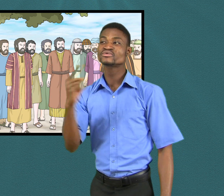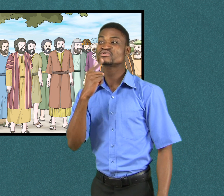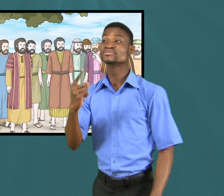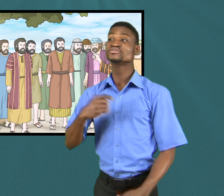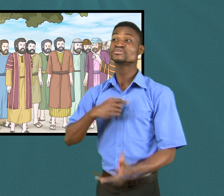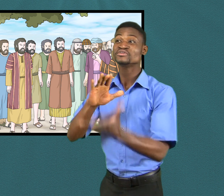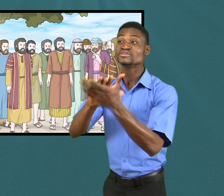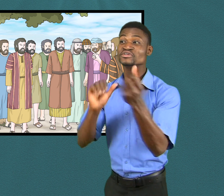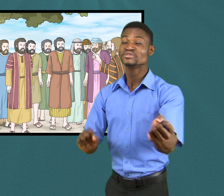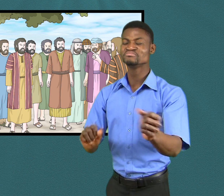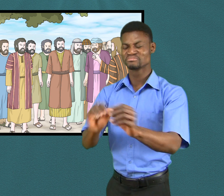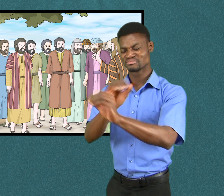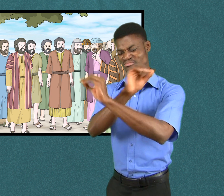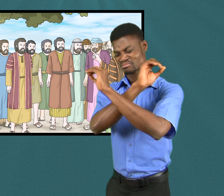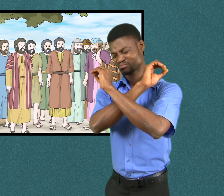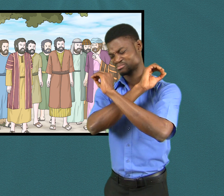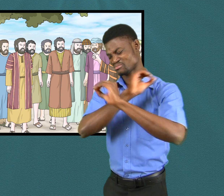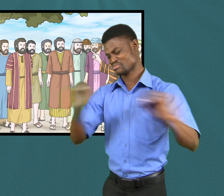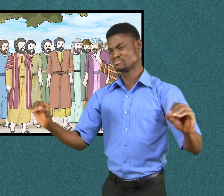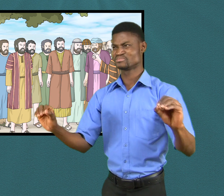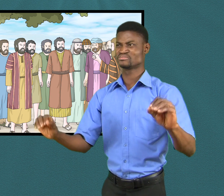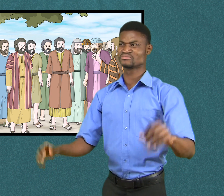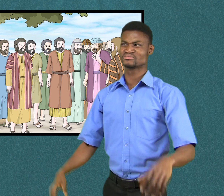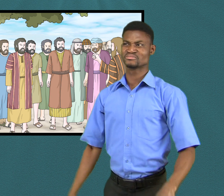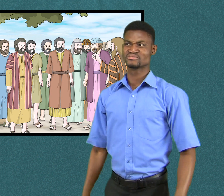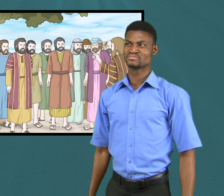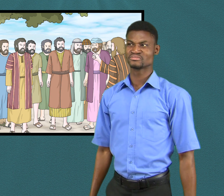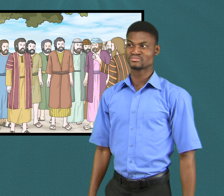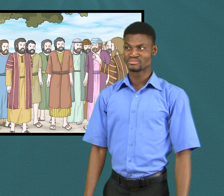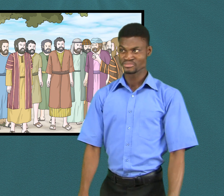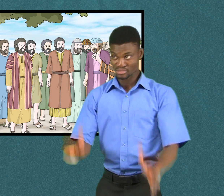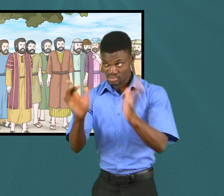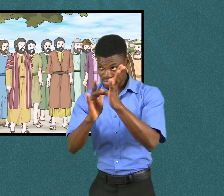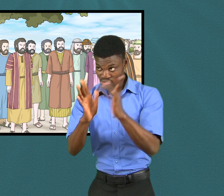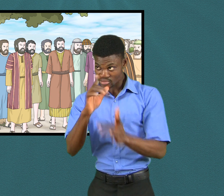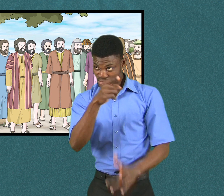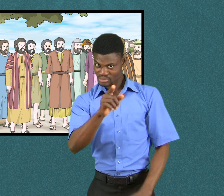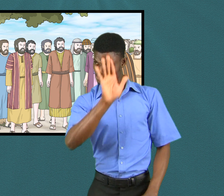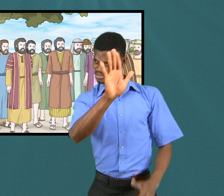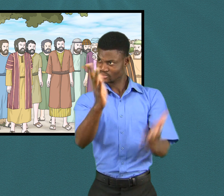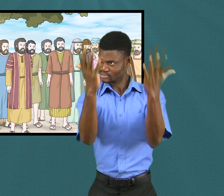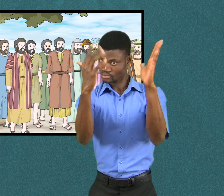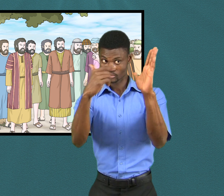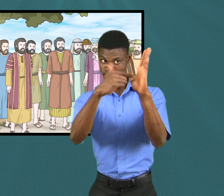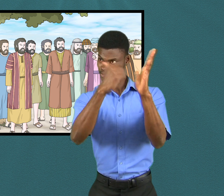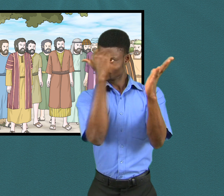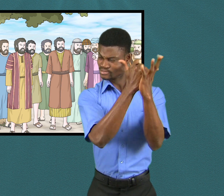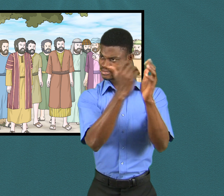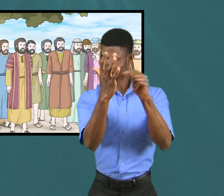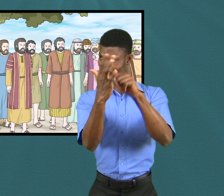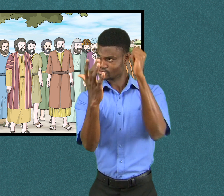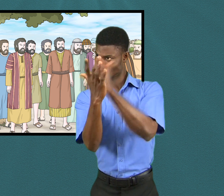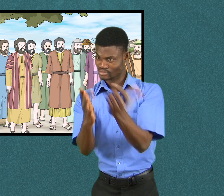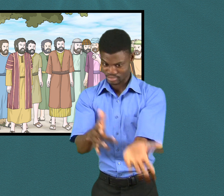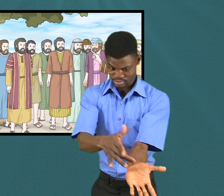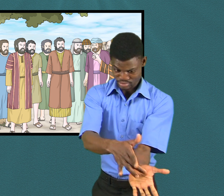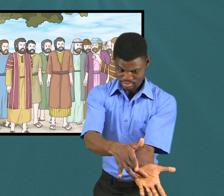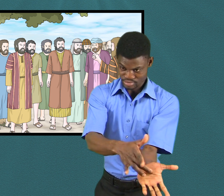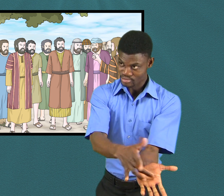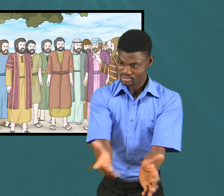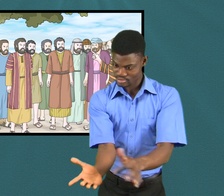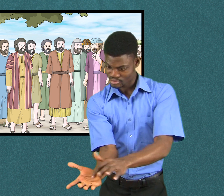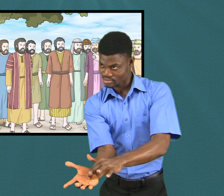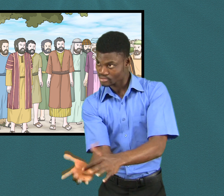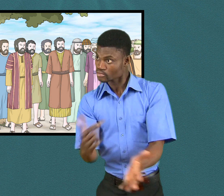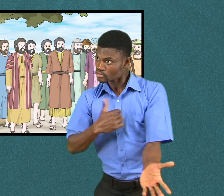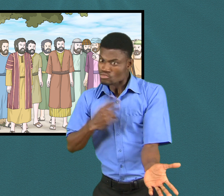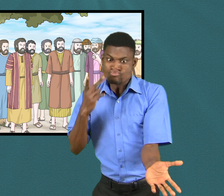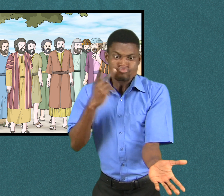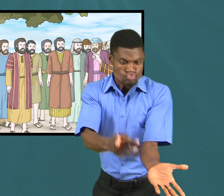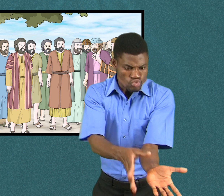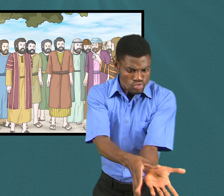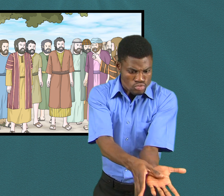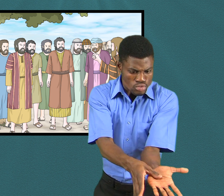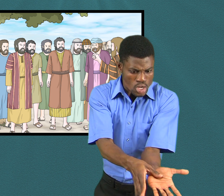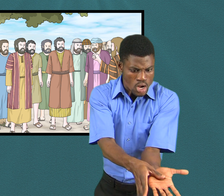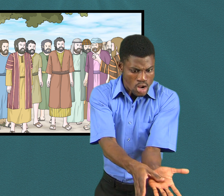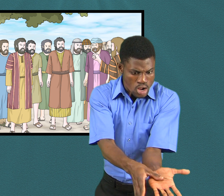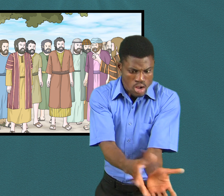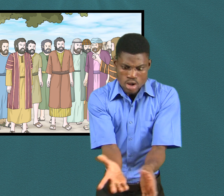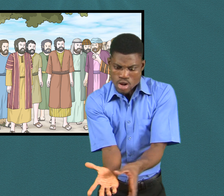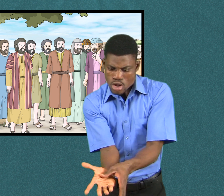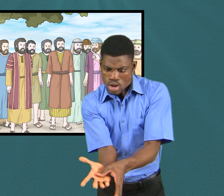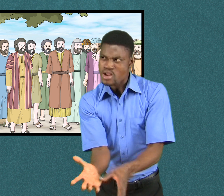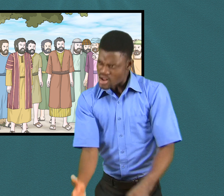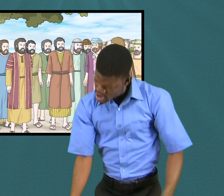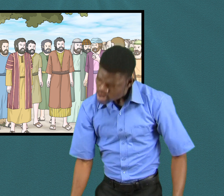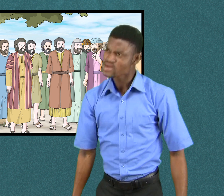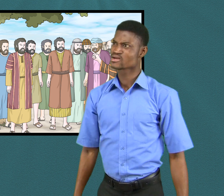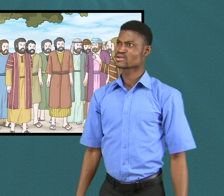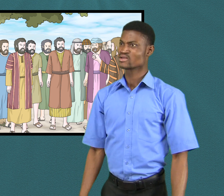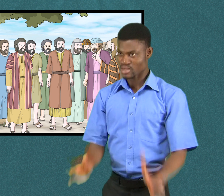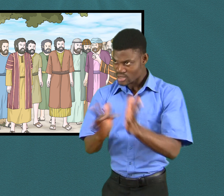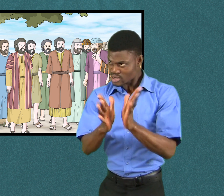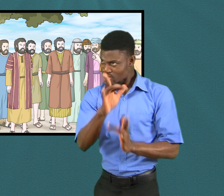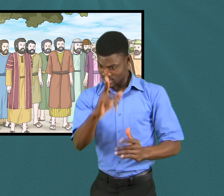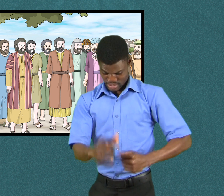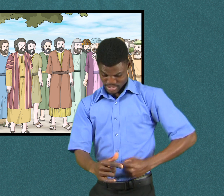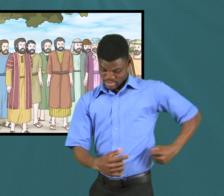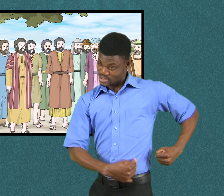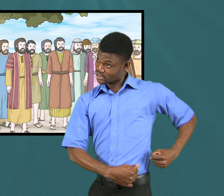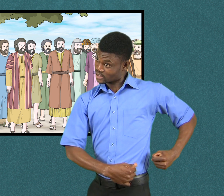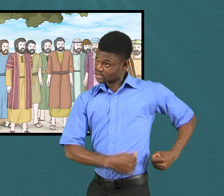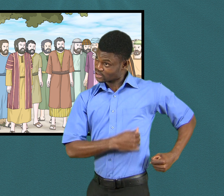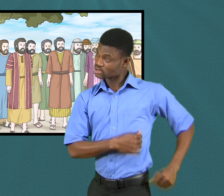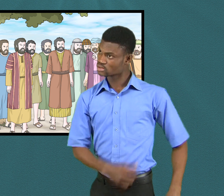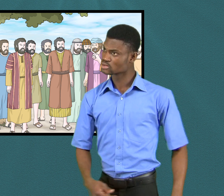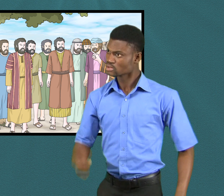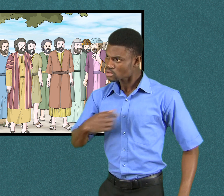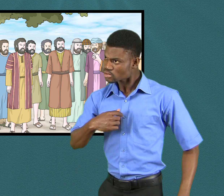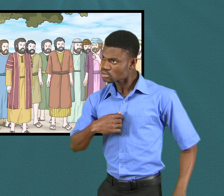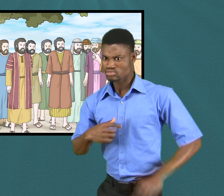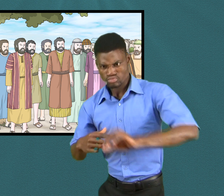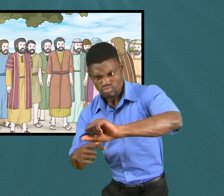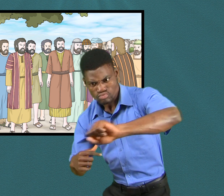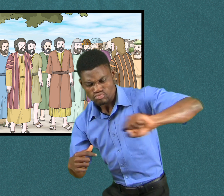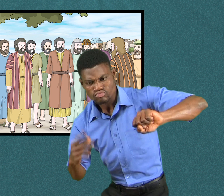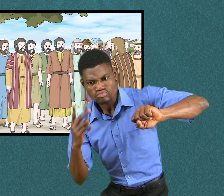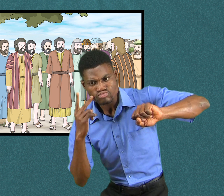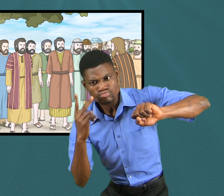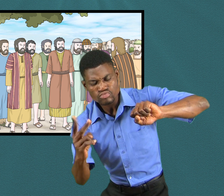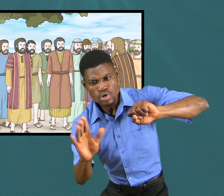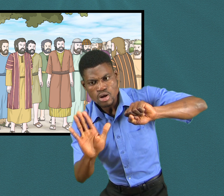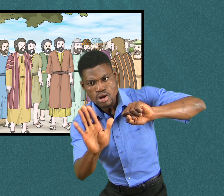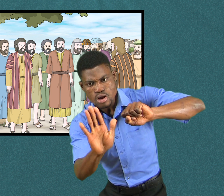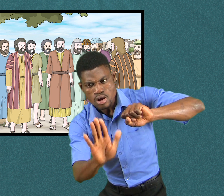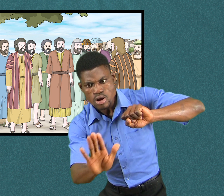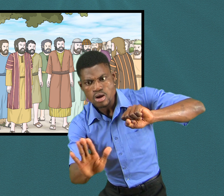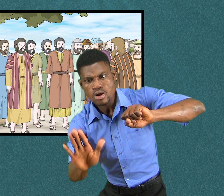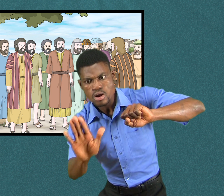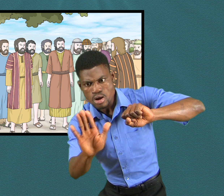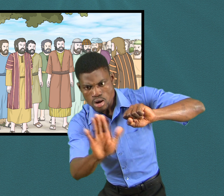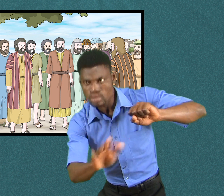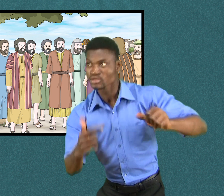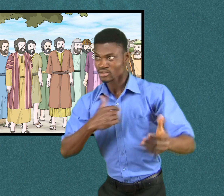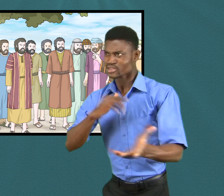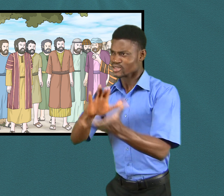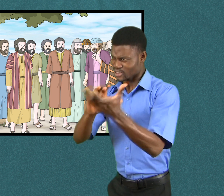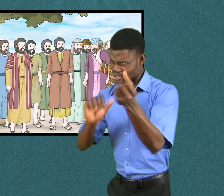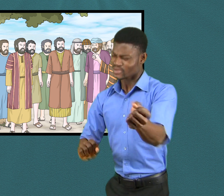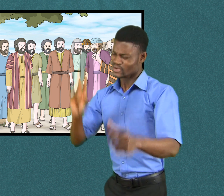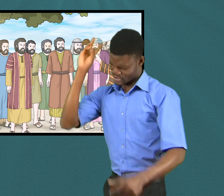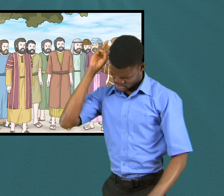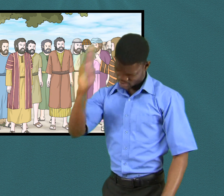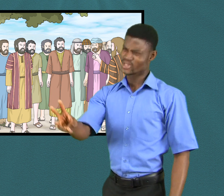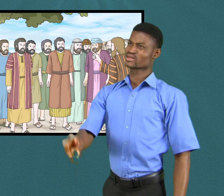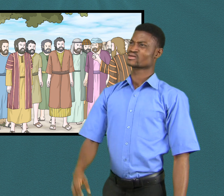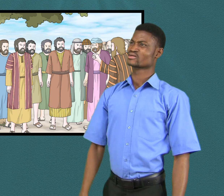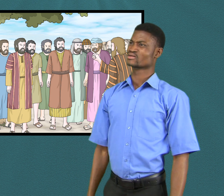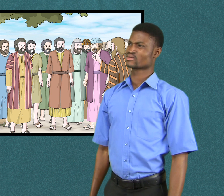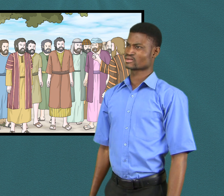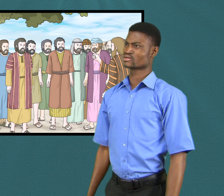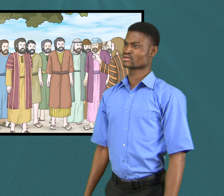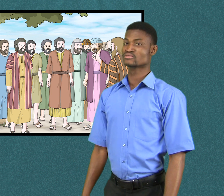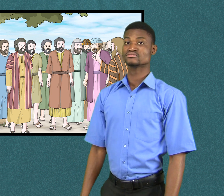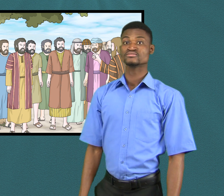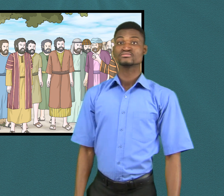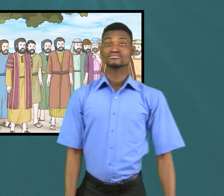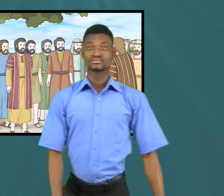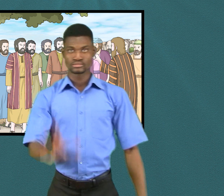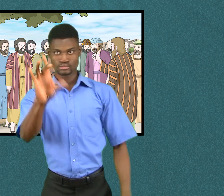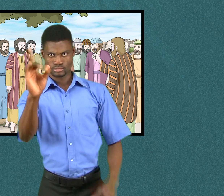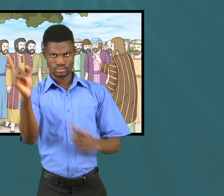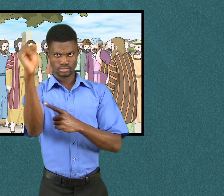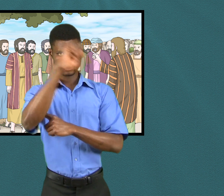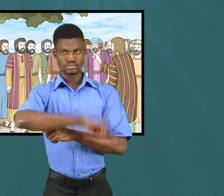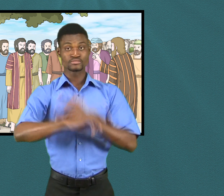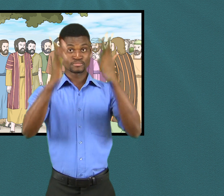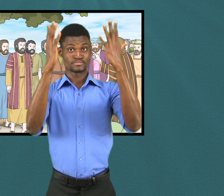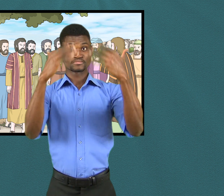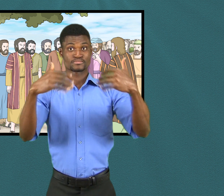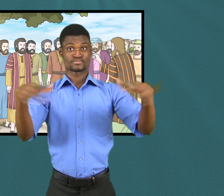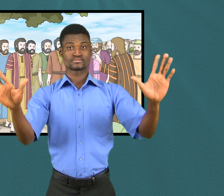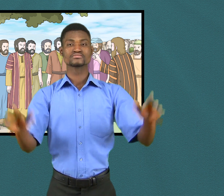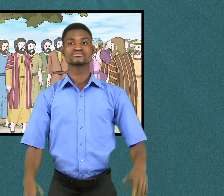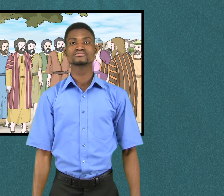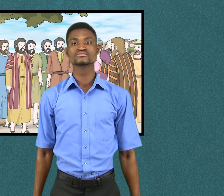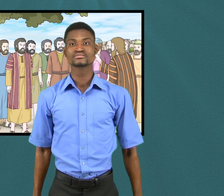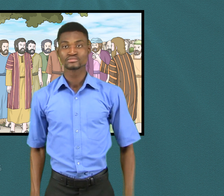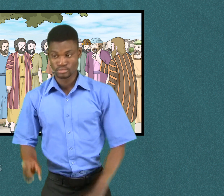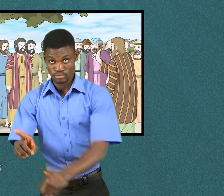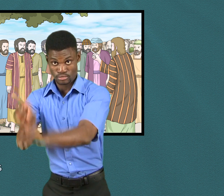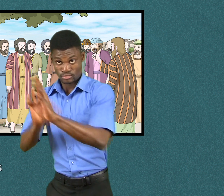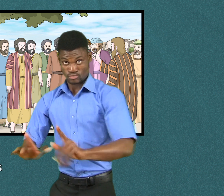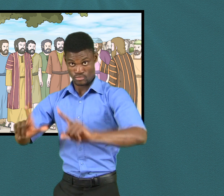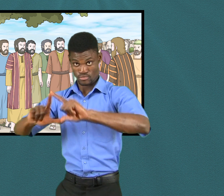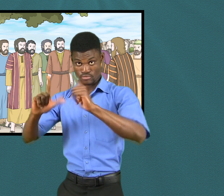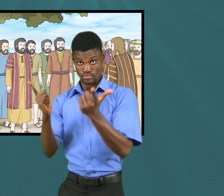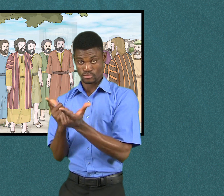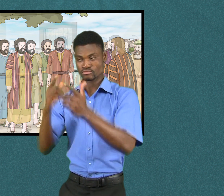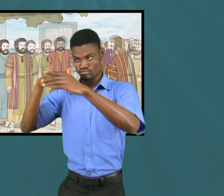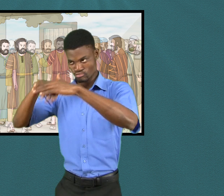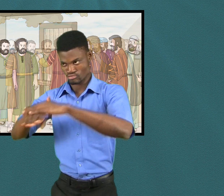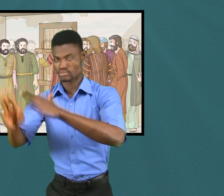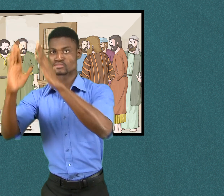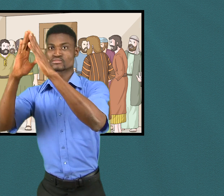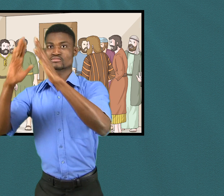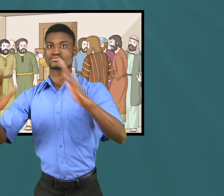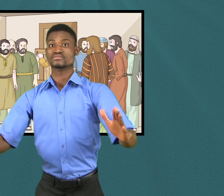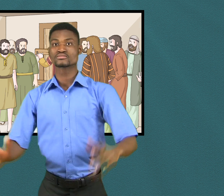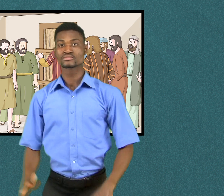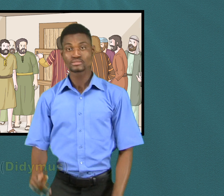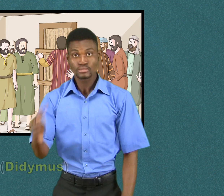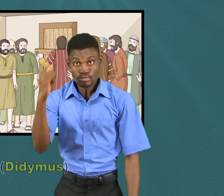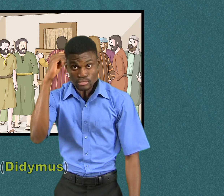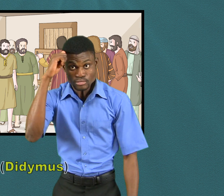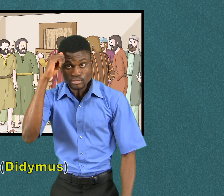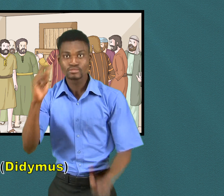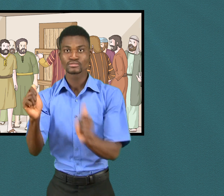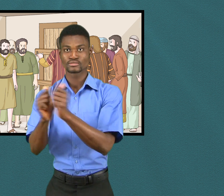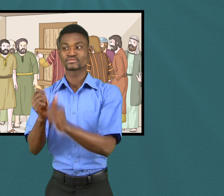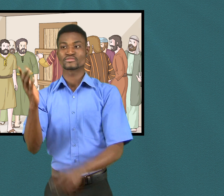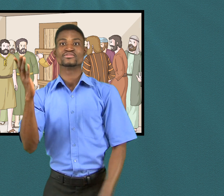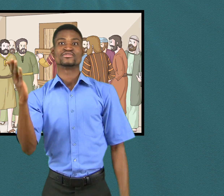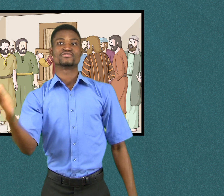But he replied, “Unless I see the nail marks in His hands, and put my finger where the nails have been, and put my hand into His side, I will never believe.”